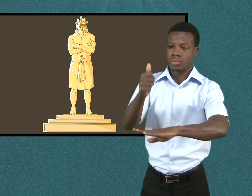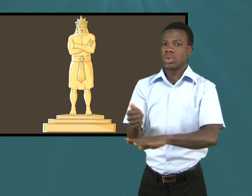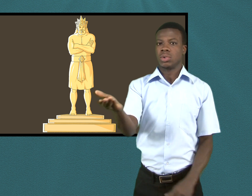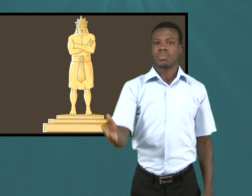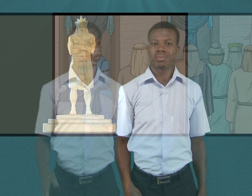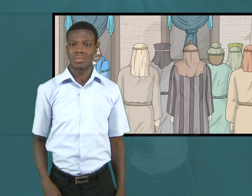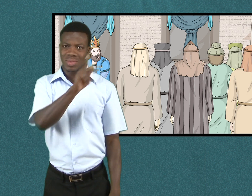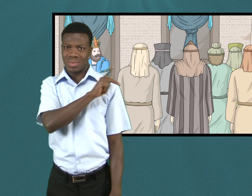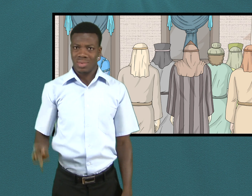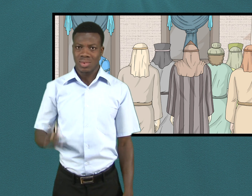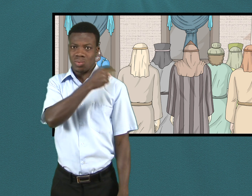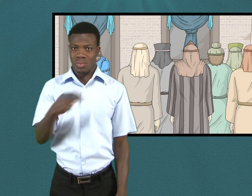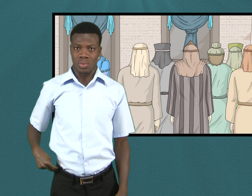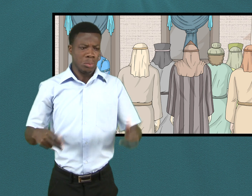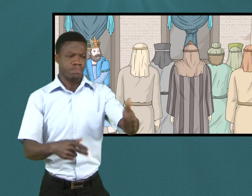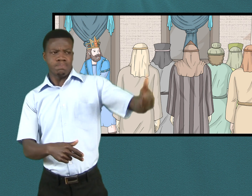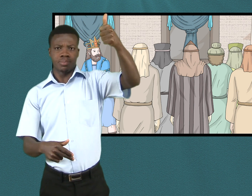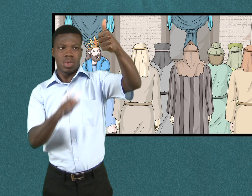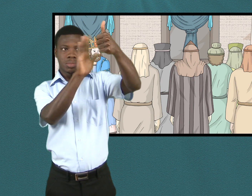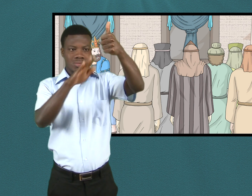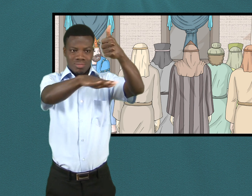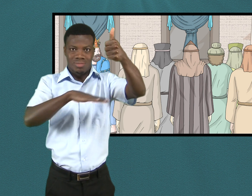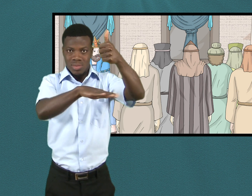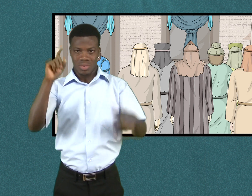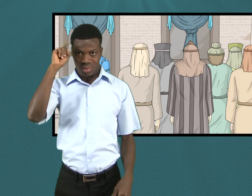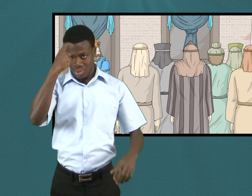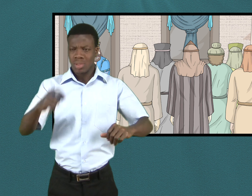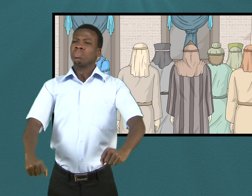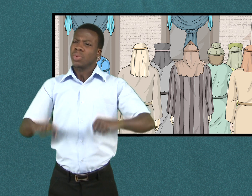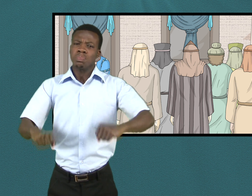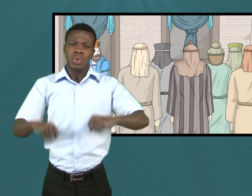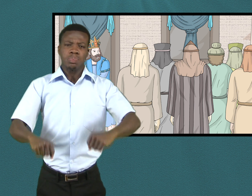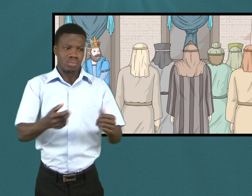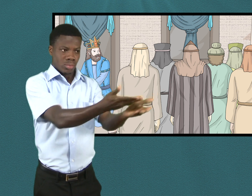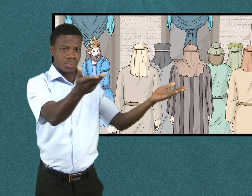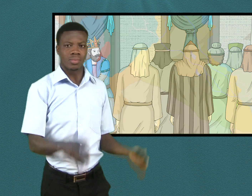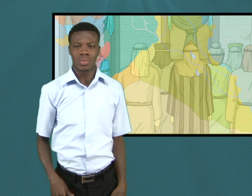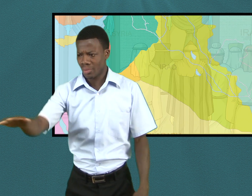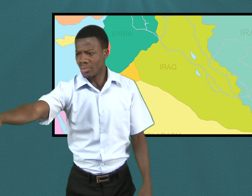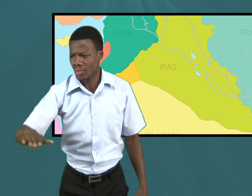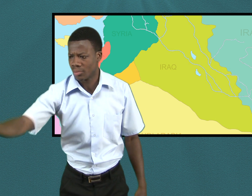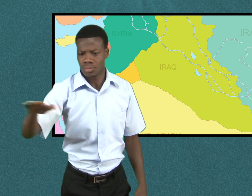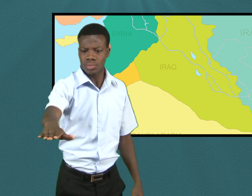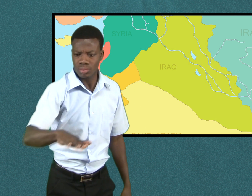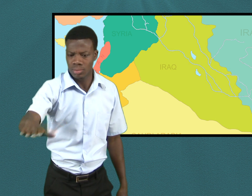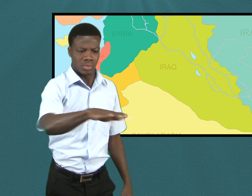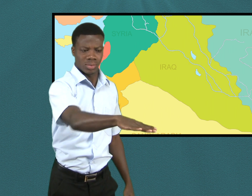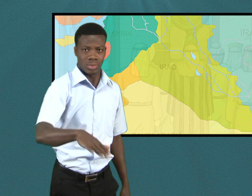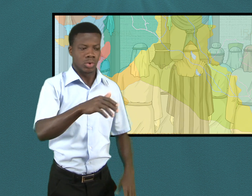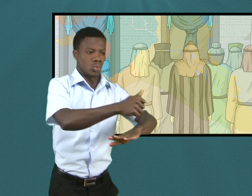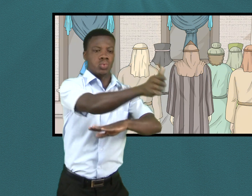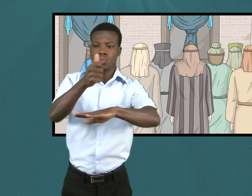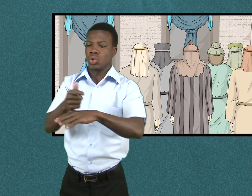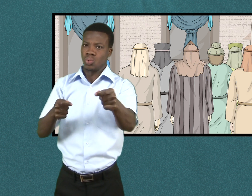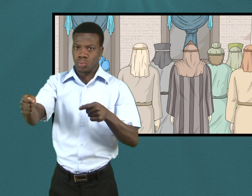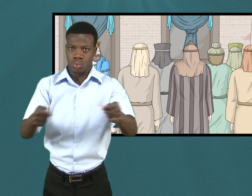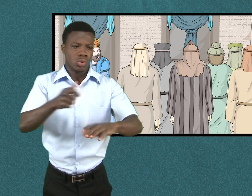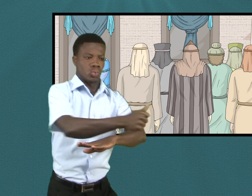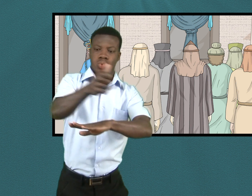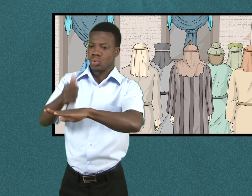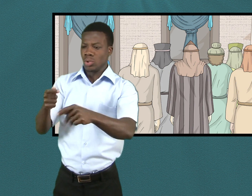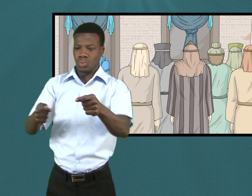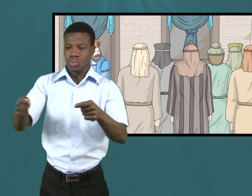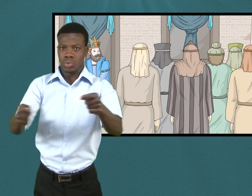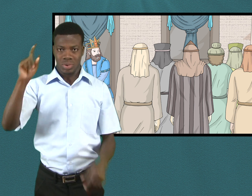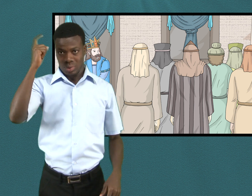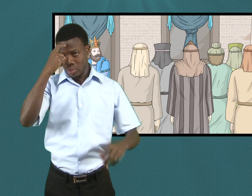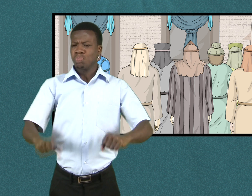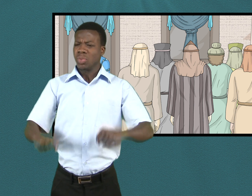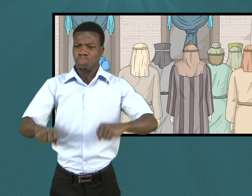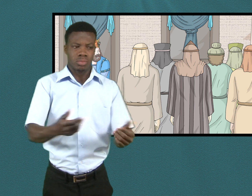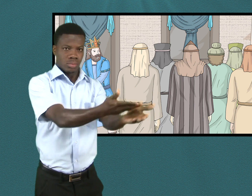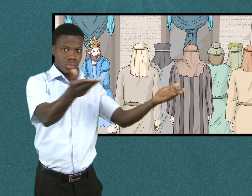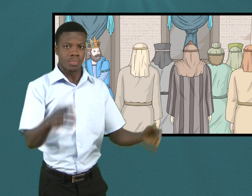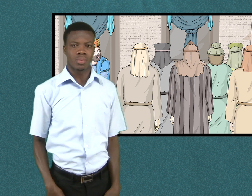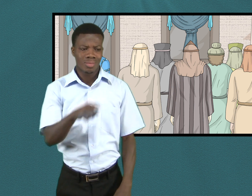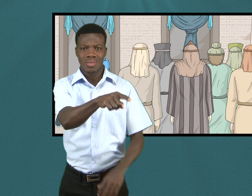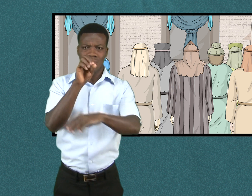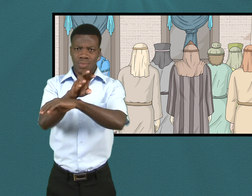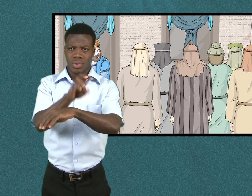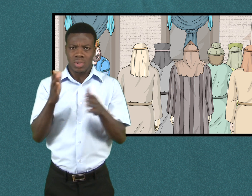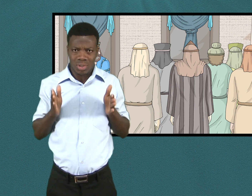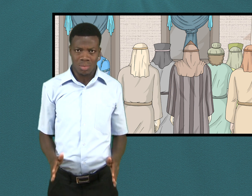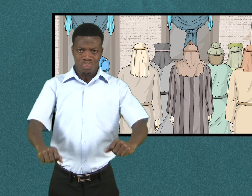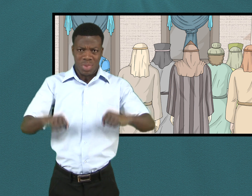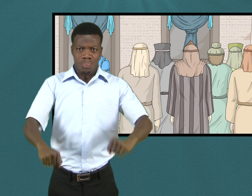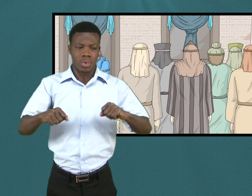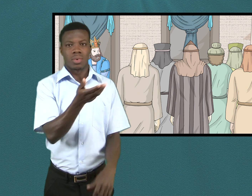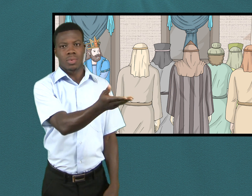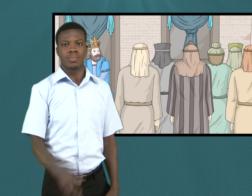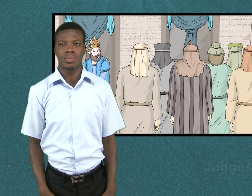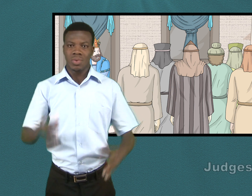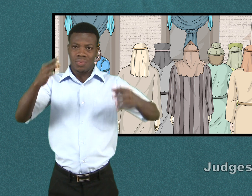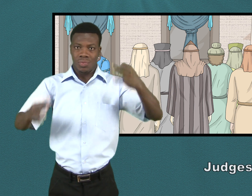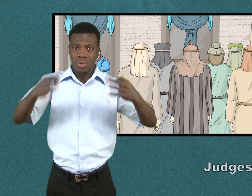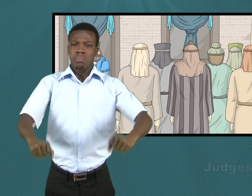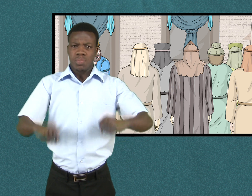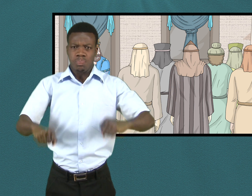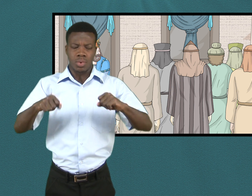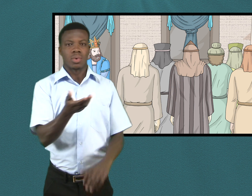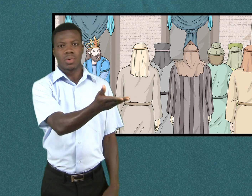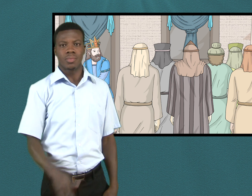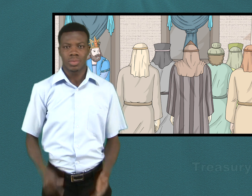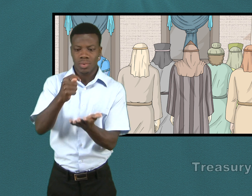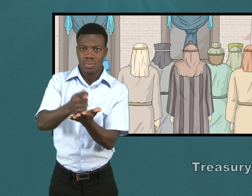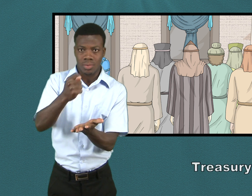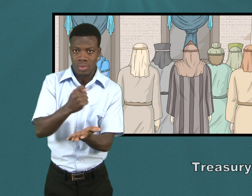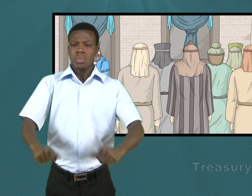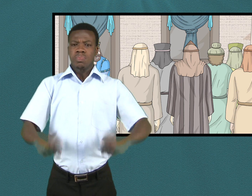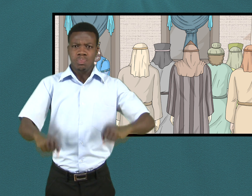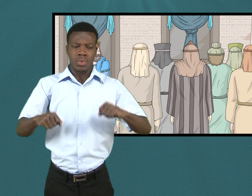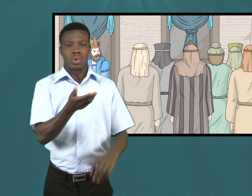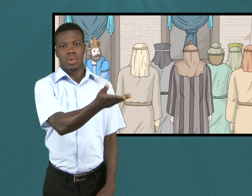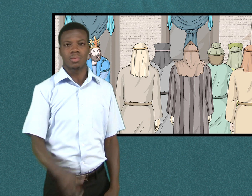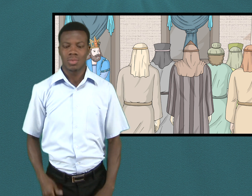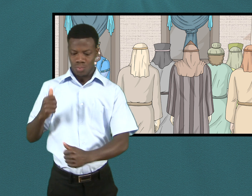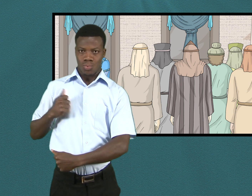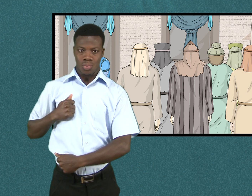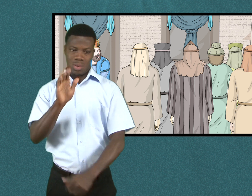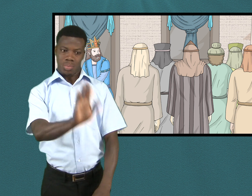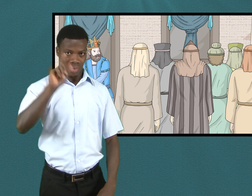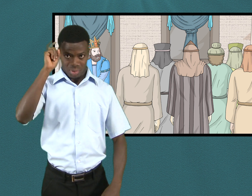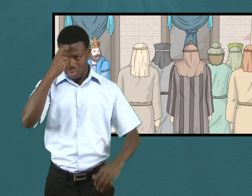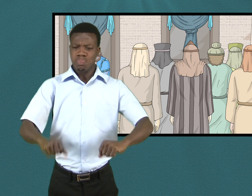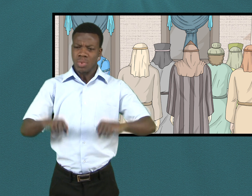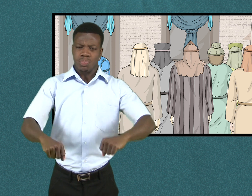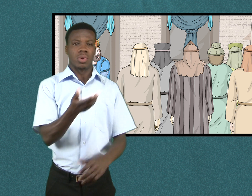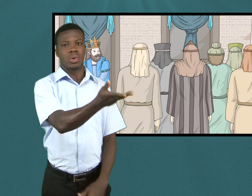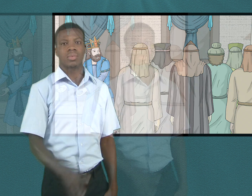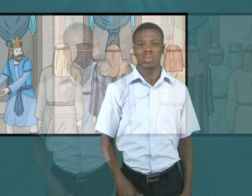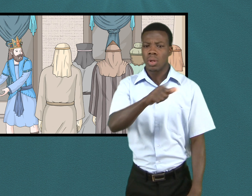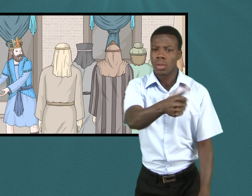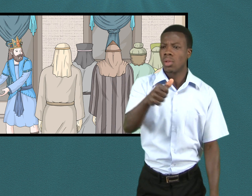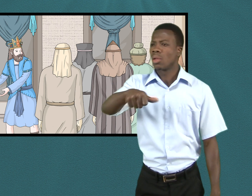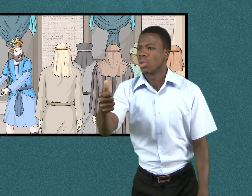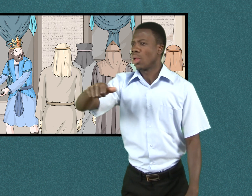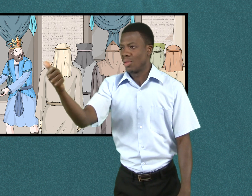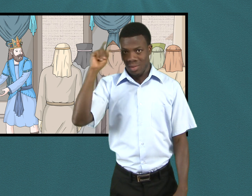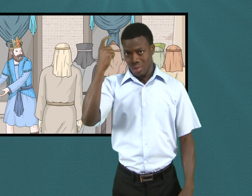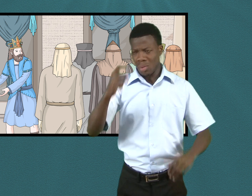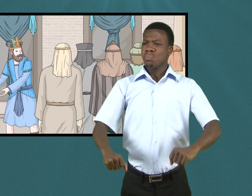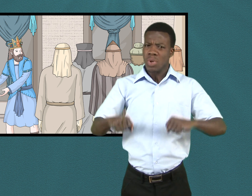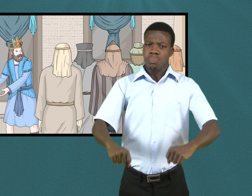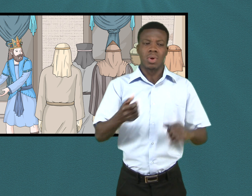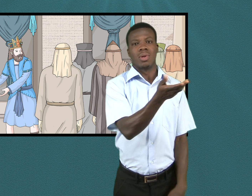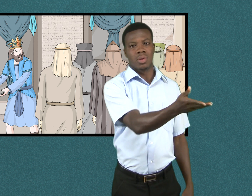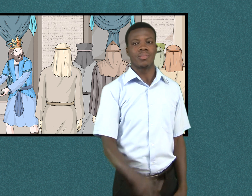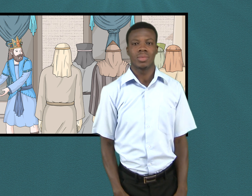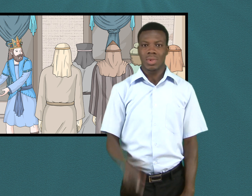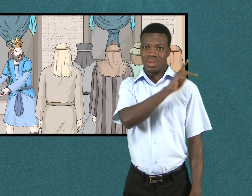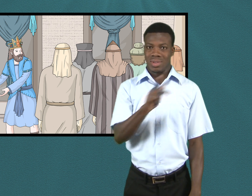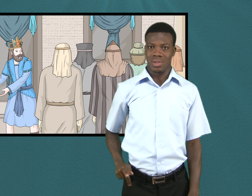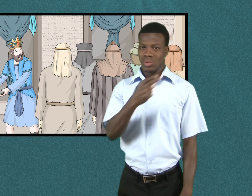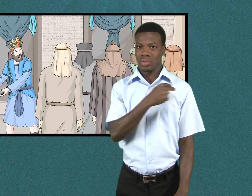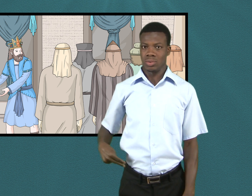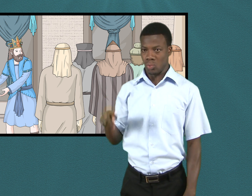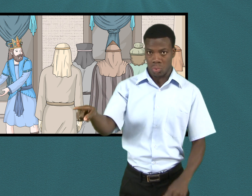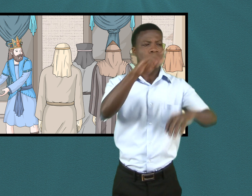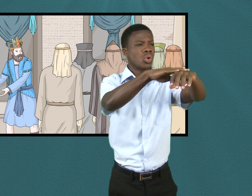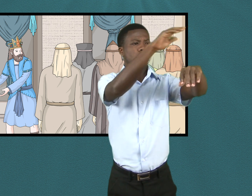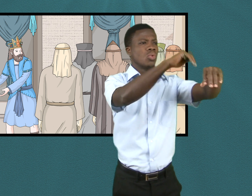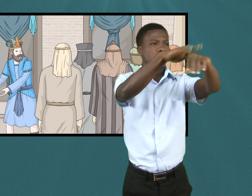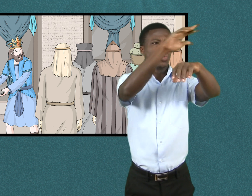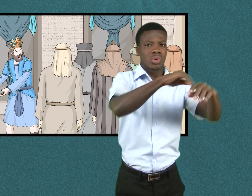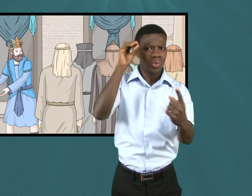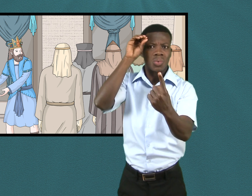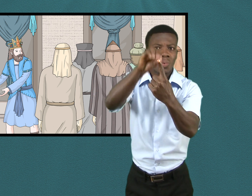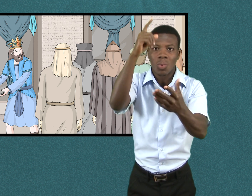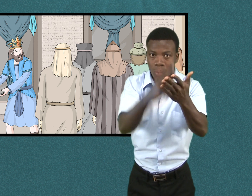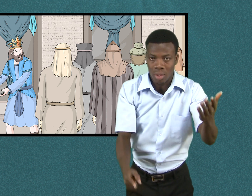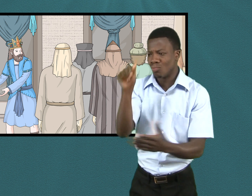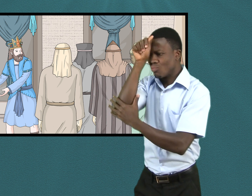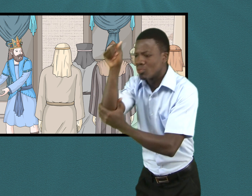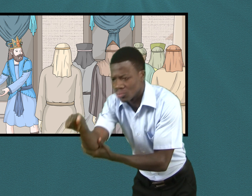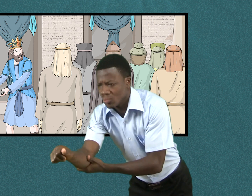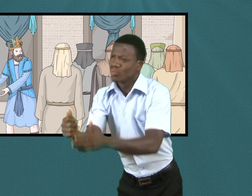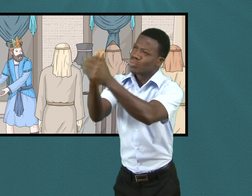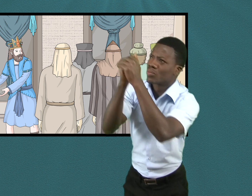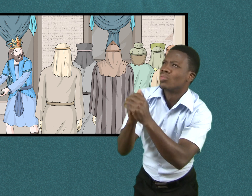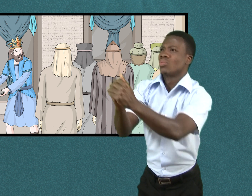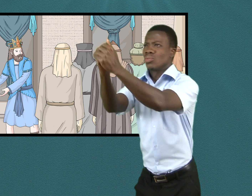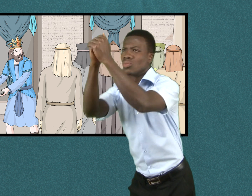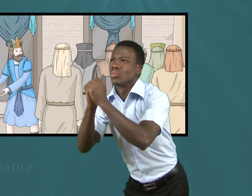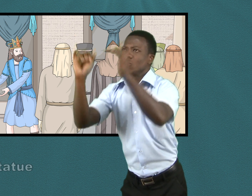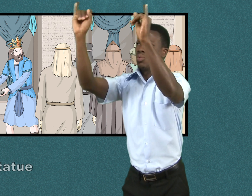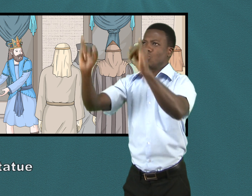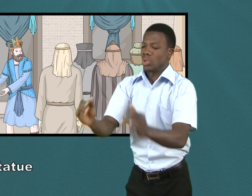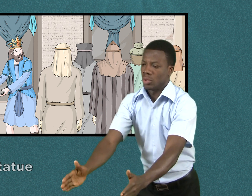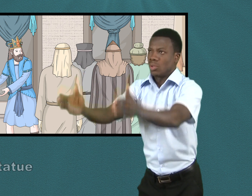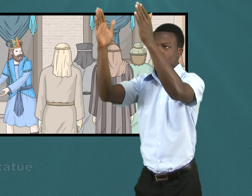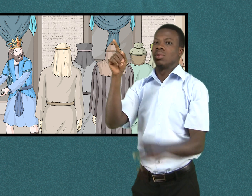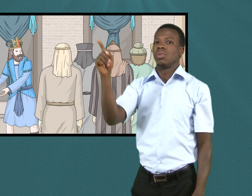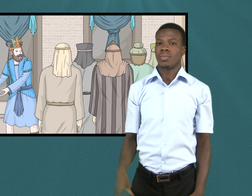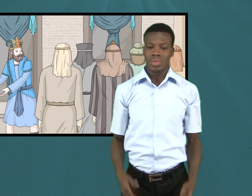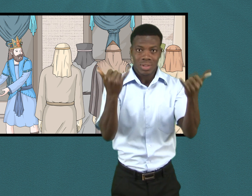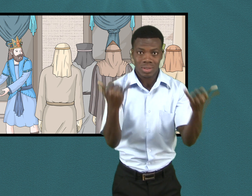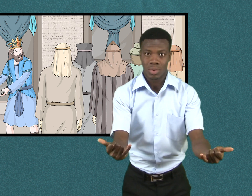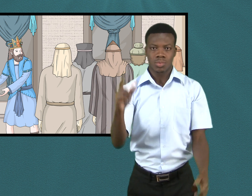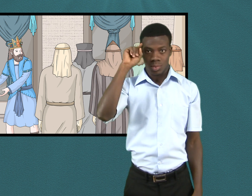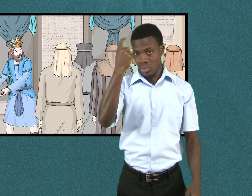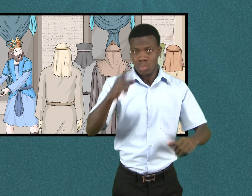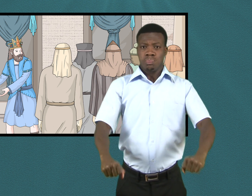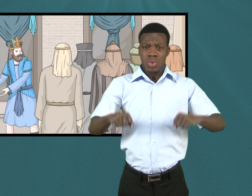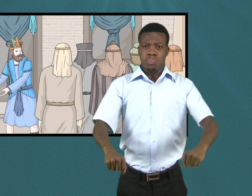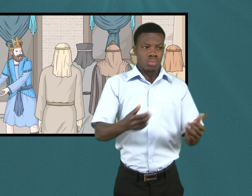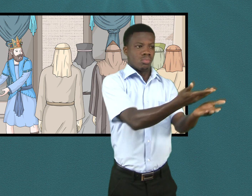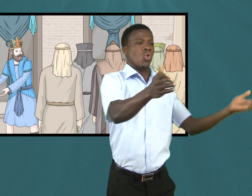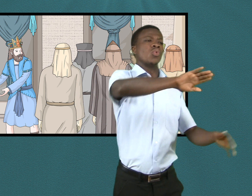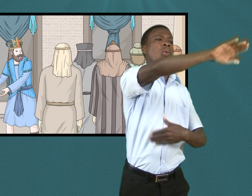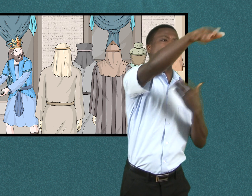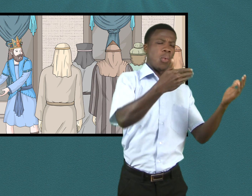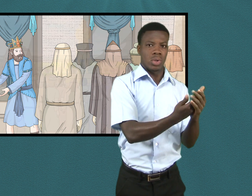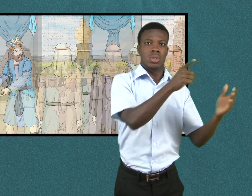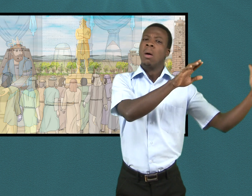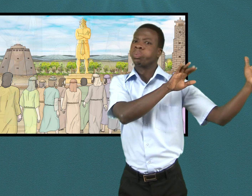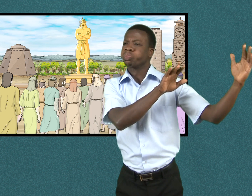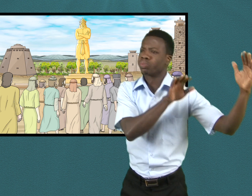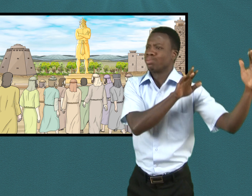Then King Nebuchadnezzar sent word to assemble the satraps, prefects, governors, advisers, treasurers, judges, magistrates, and all the other officials of the provinces to attend the dedication of the statue he had set up.